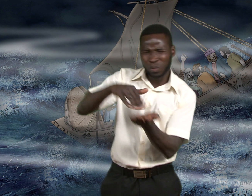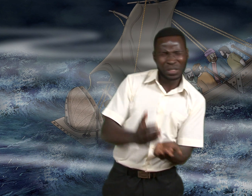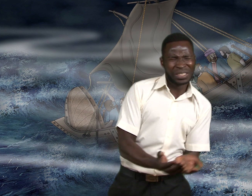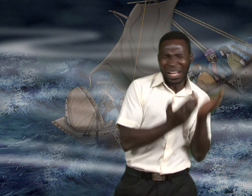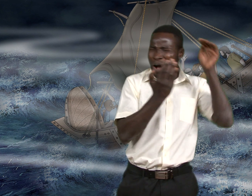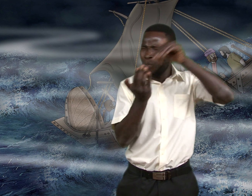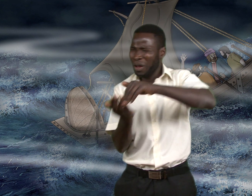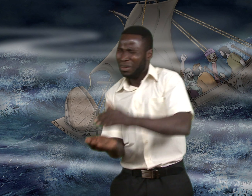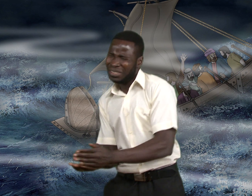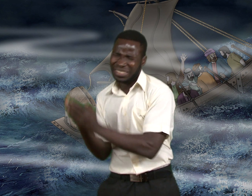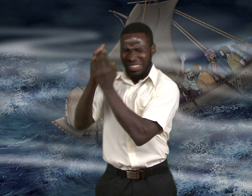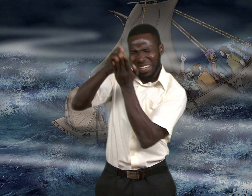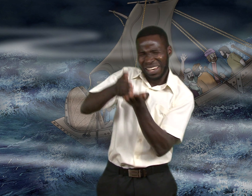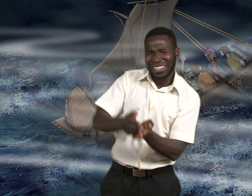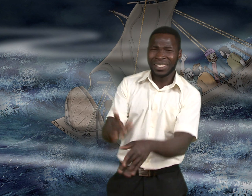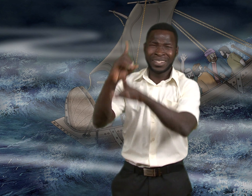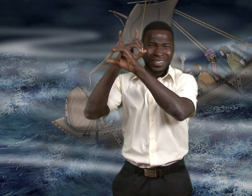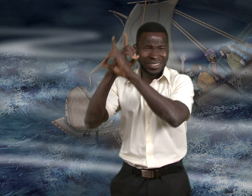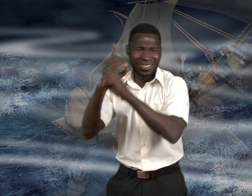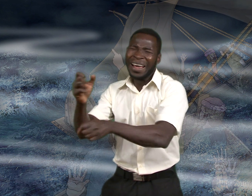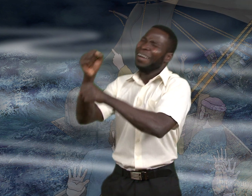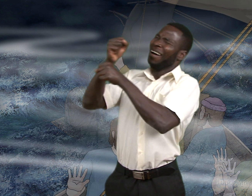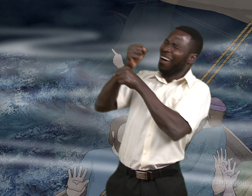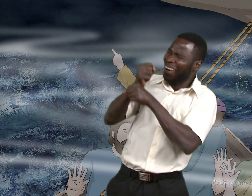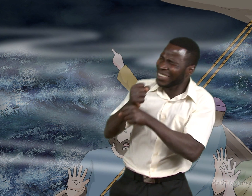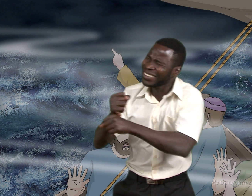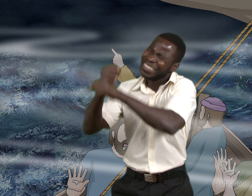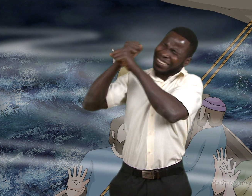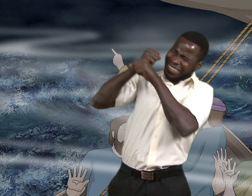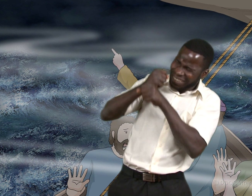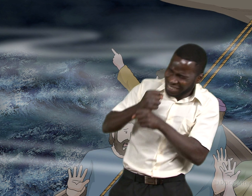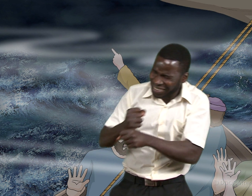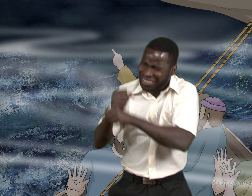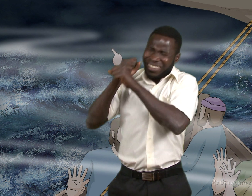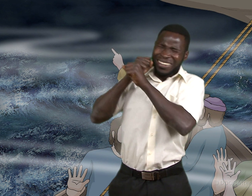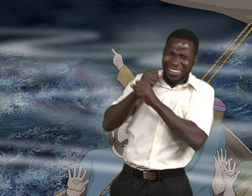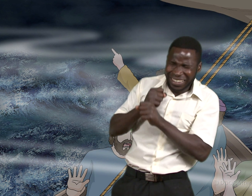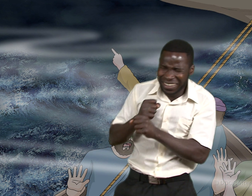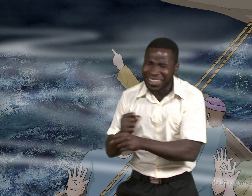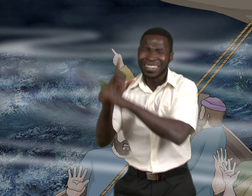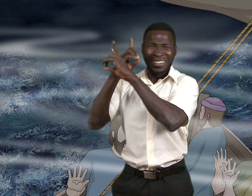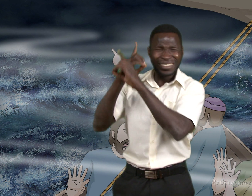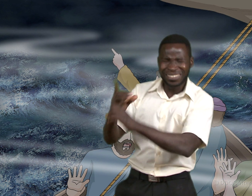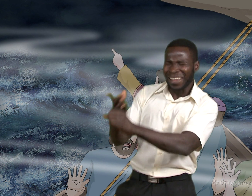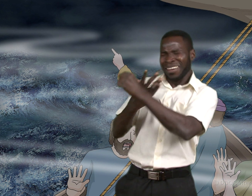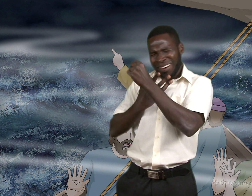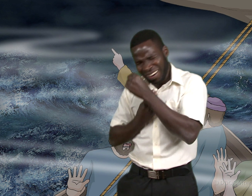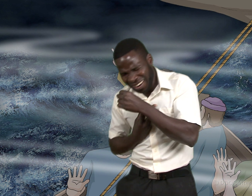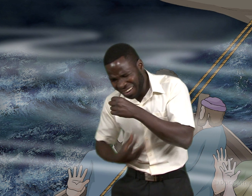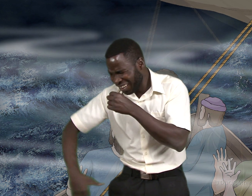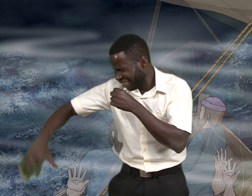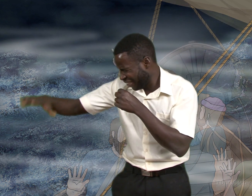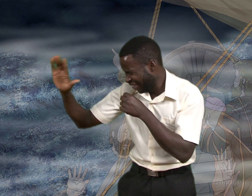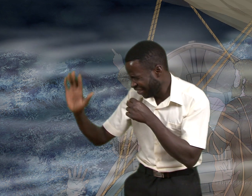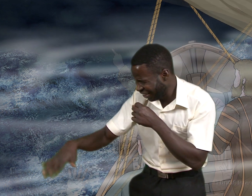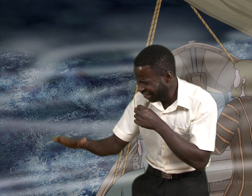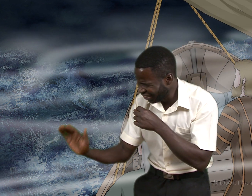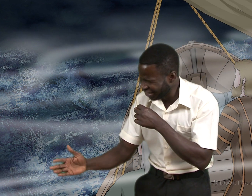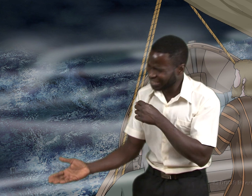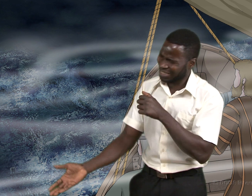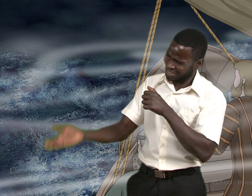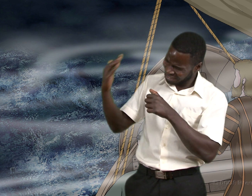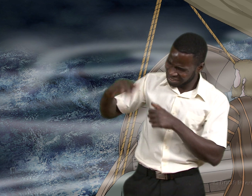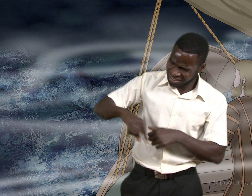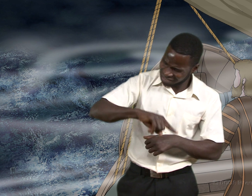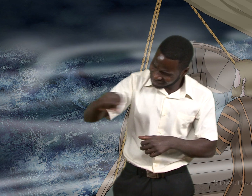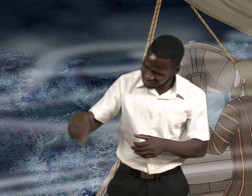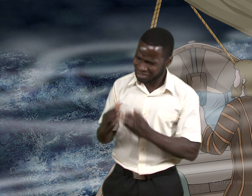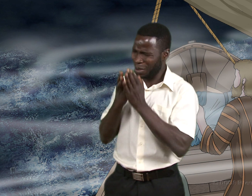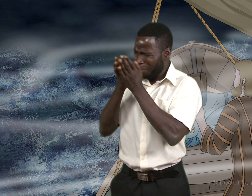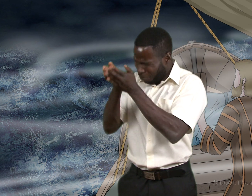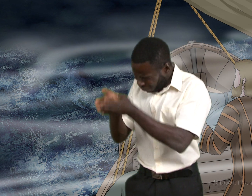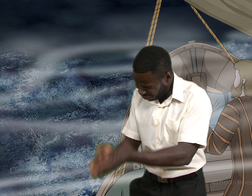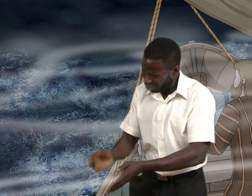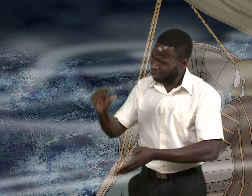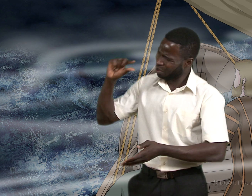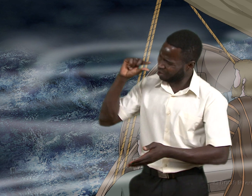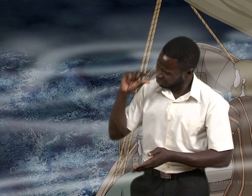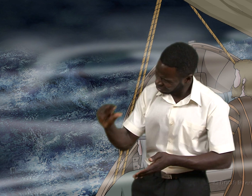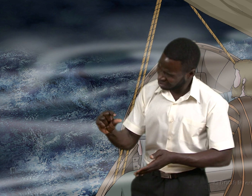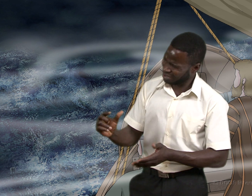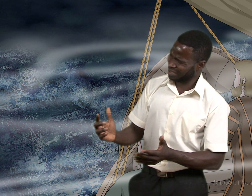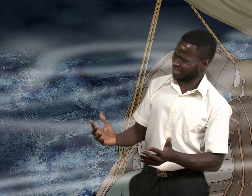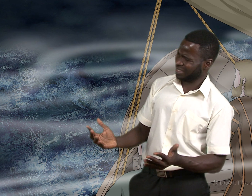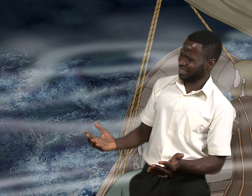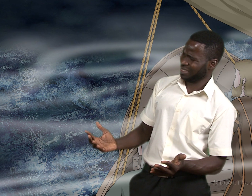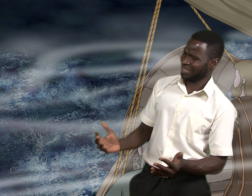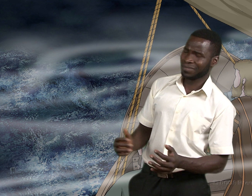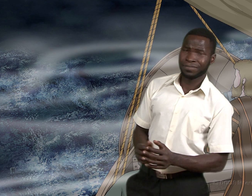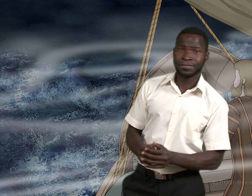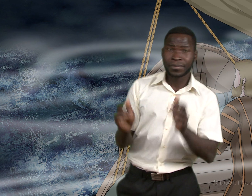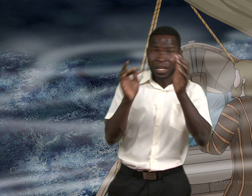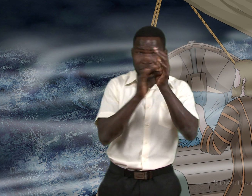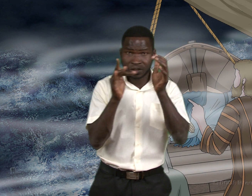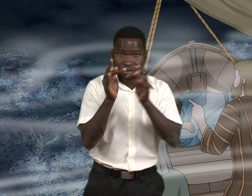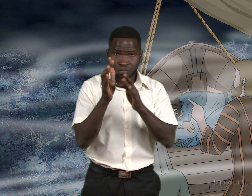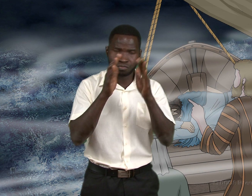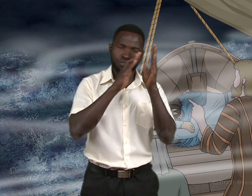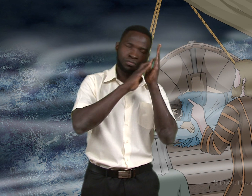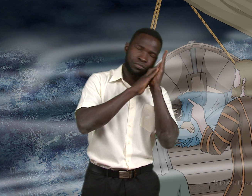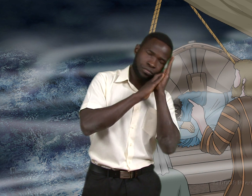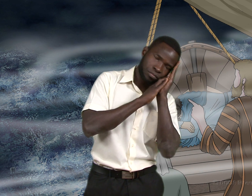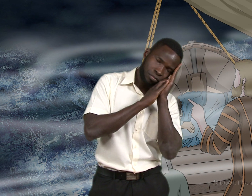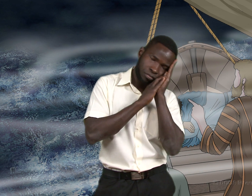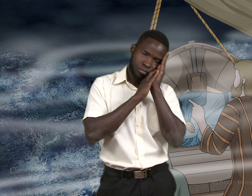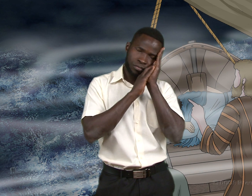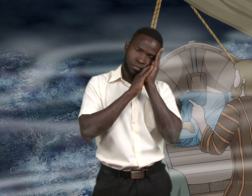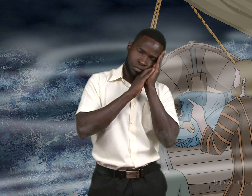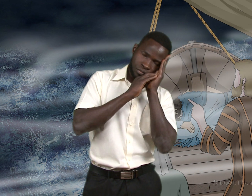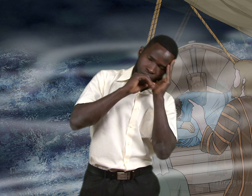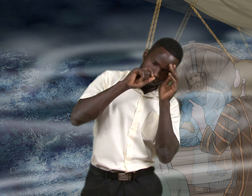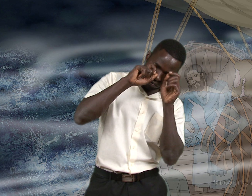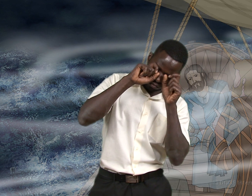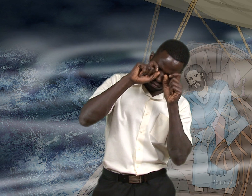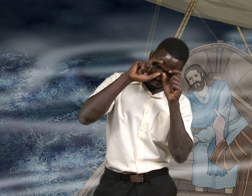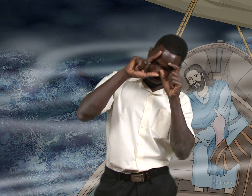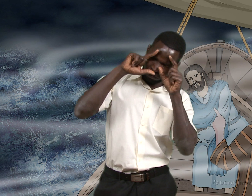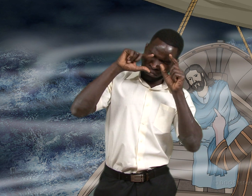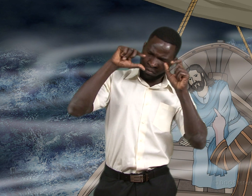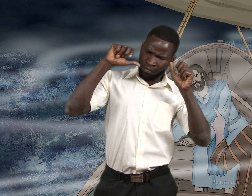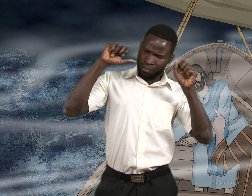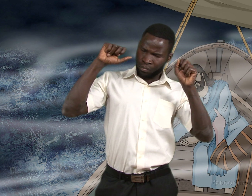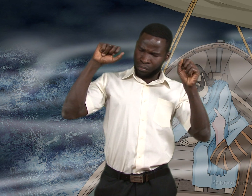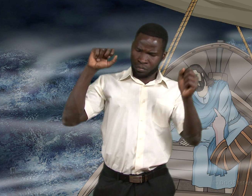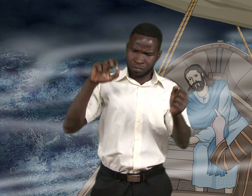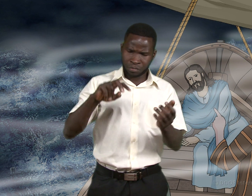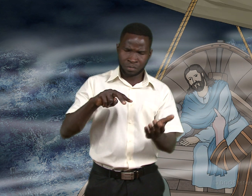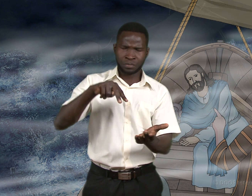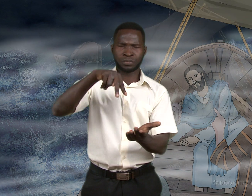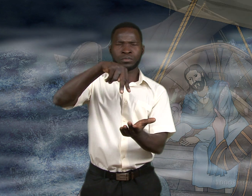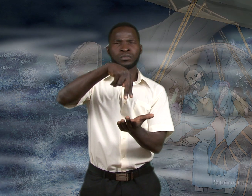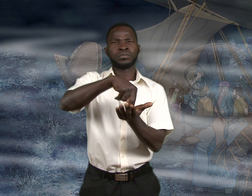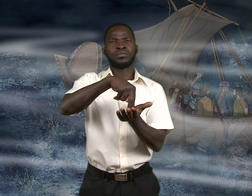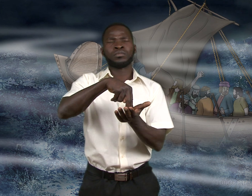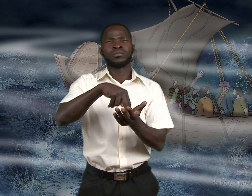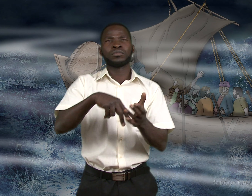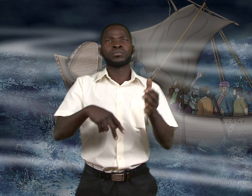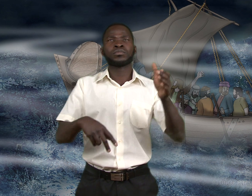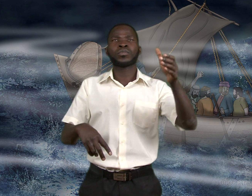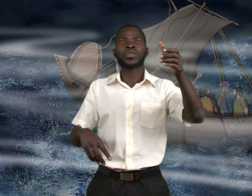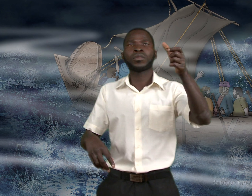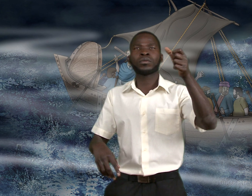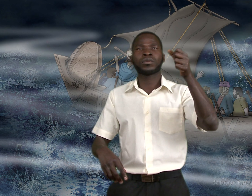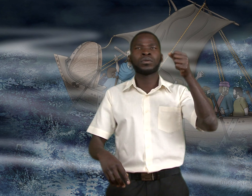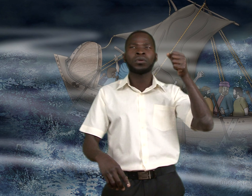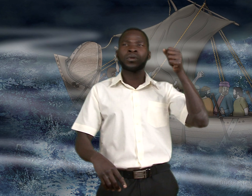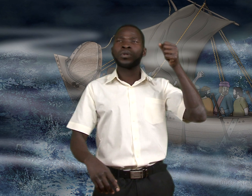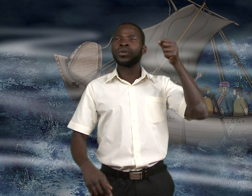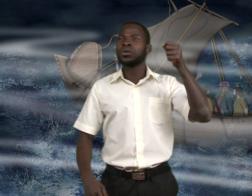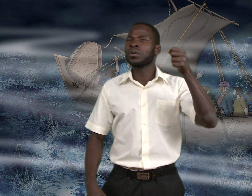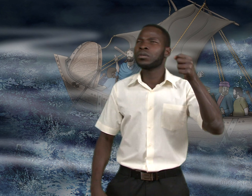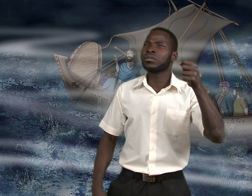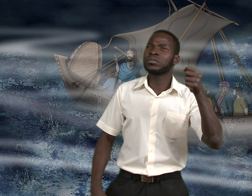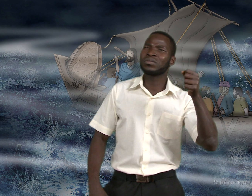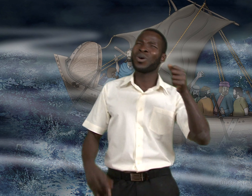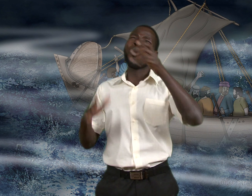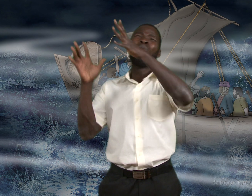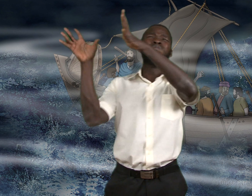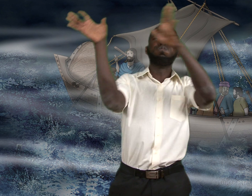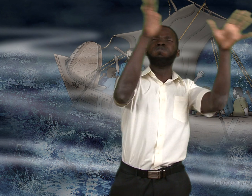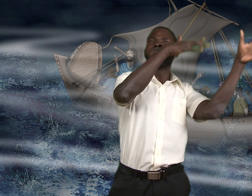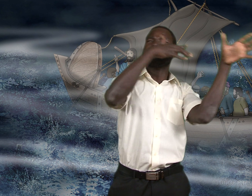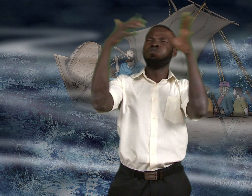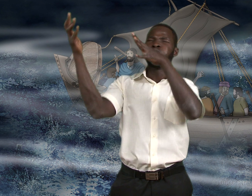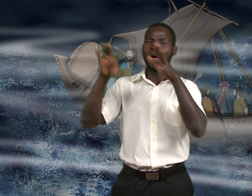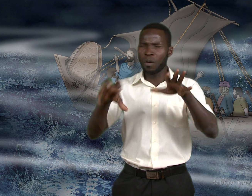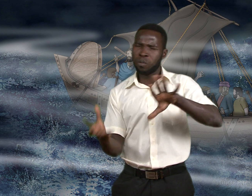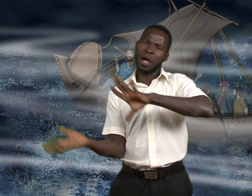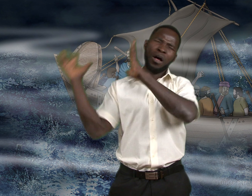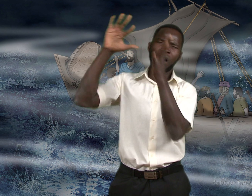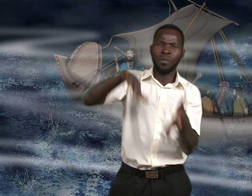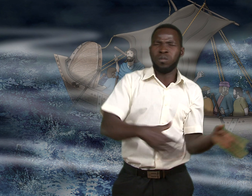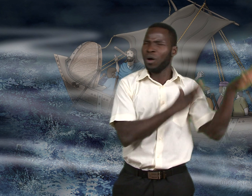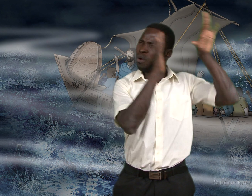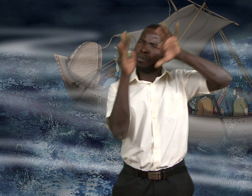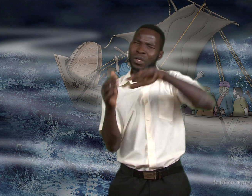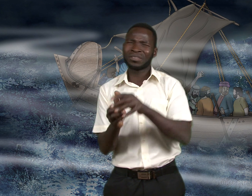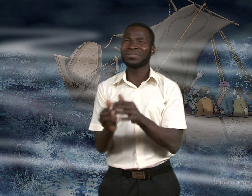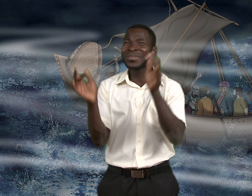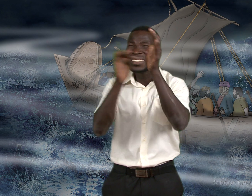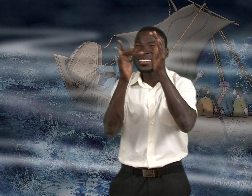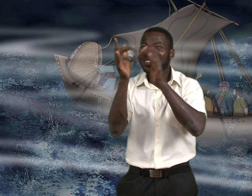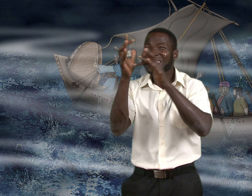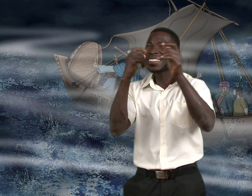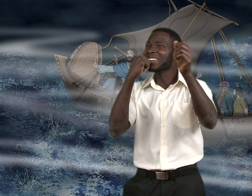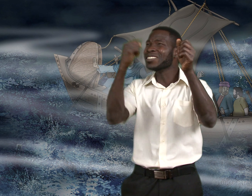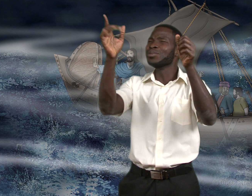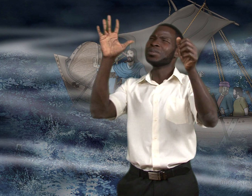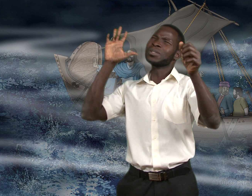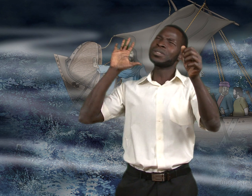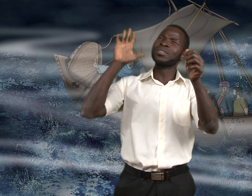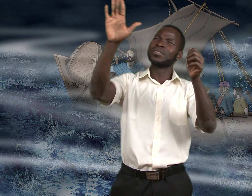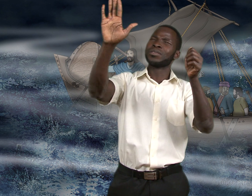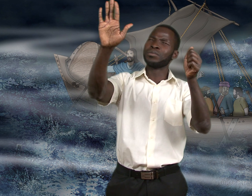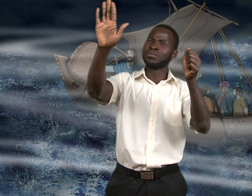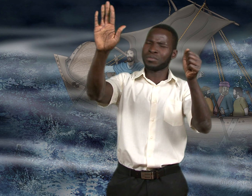But Jesus was in the stern, sleeping on the cushion. So they woke Him and said, “Teacher, don’t You care that we are perishing?”